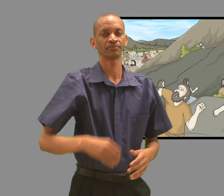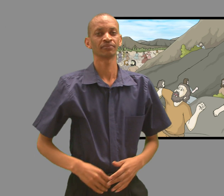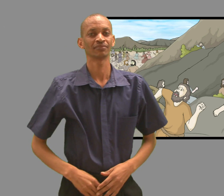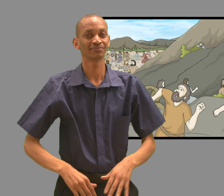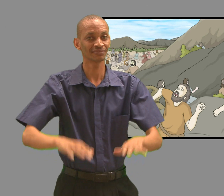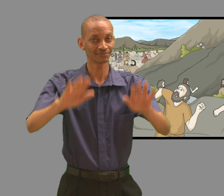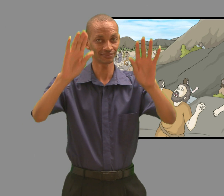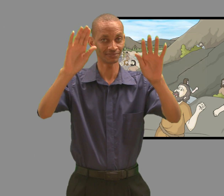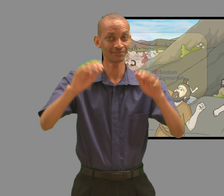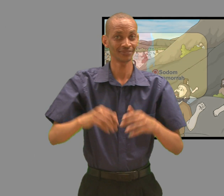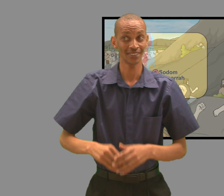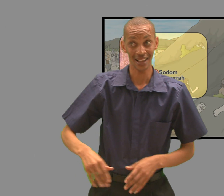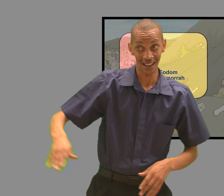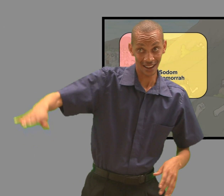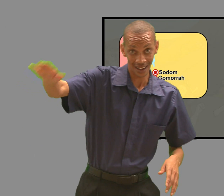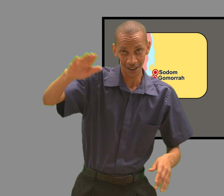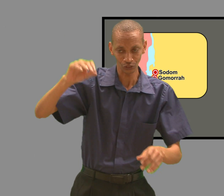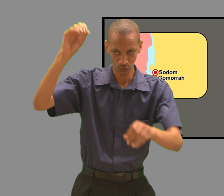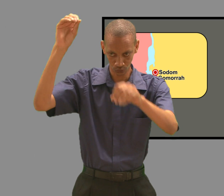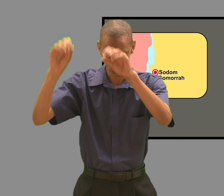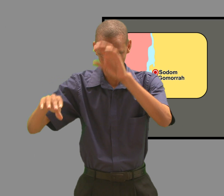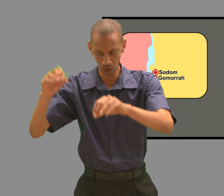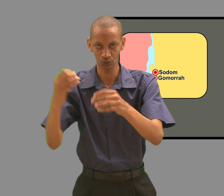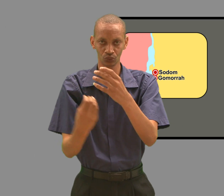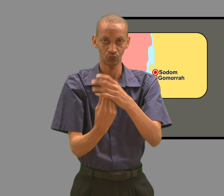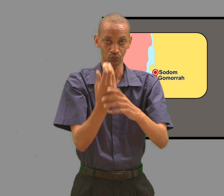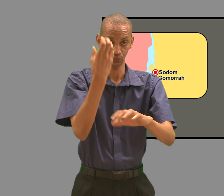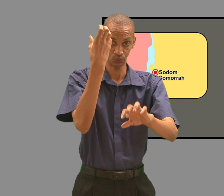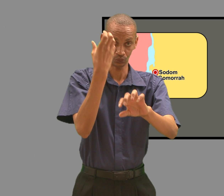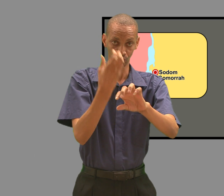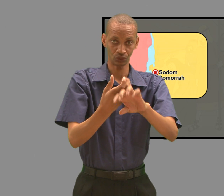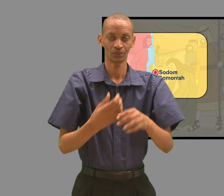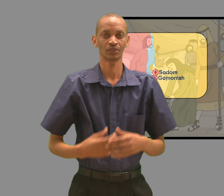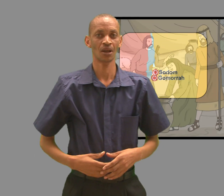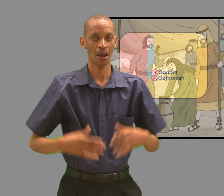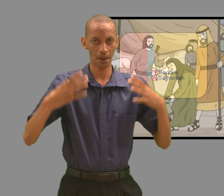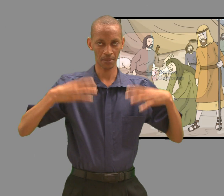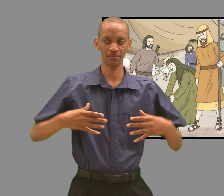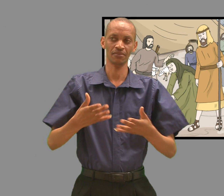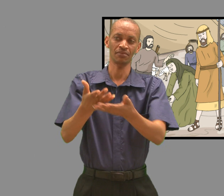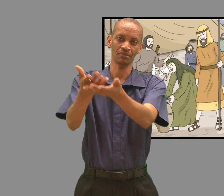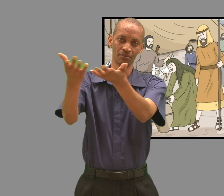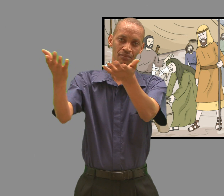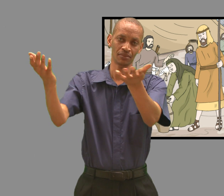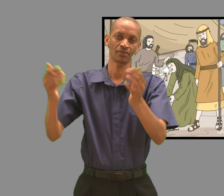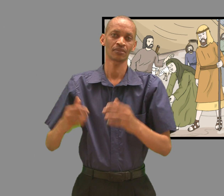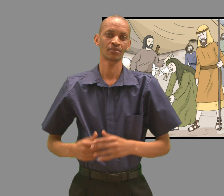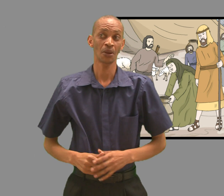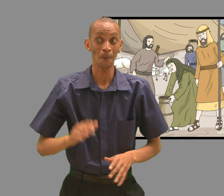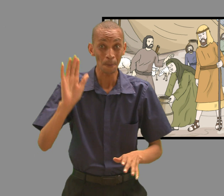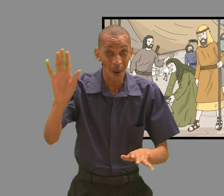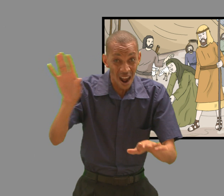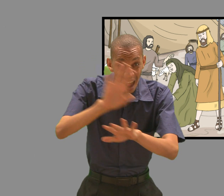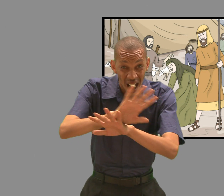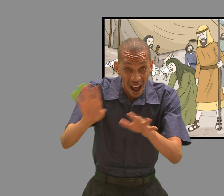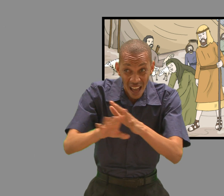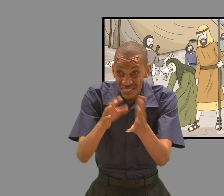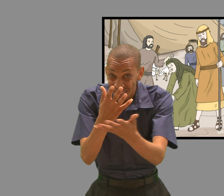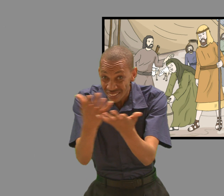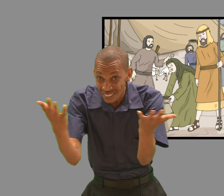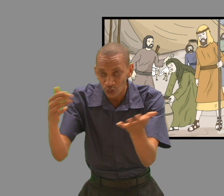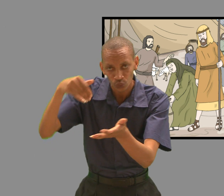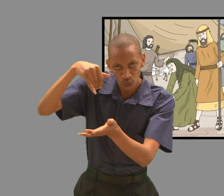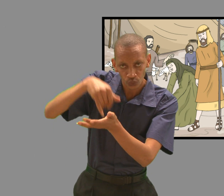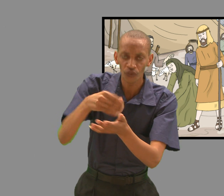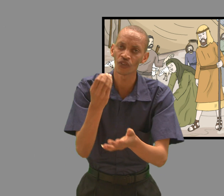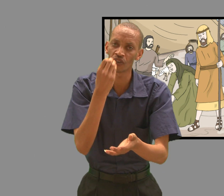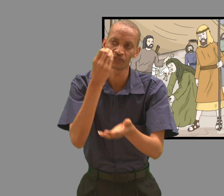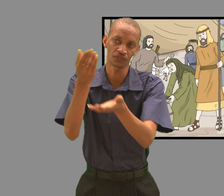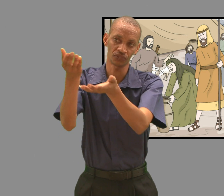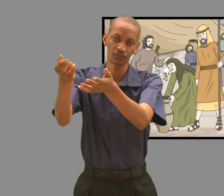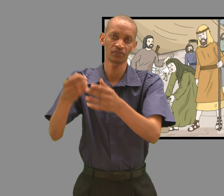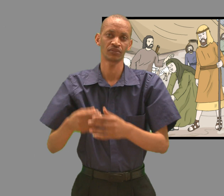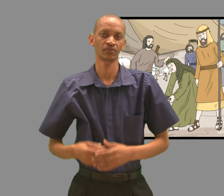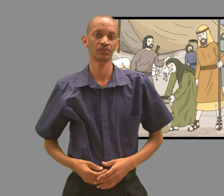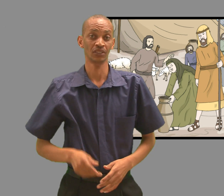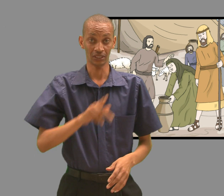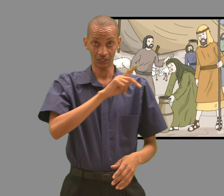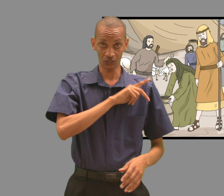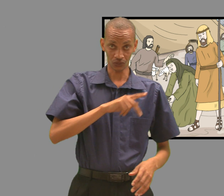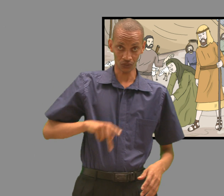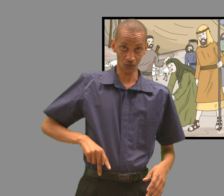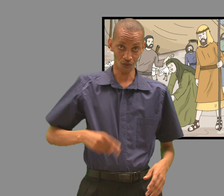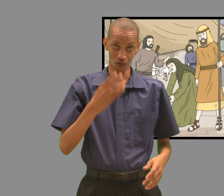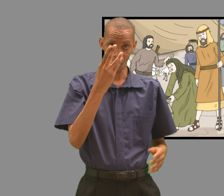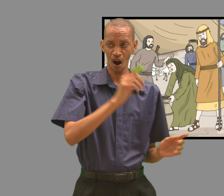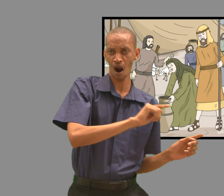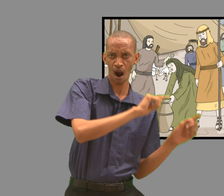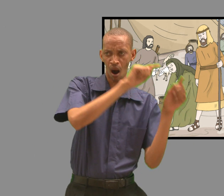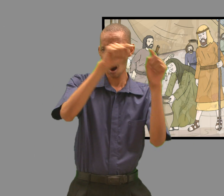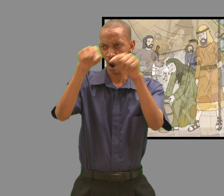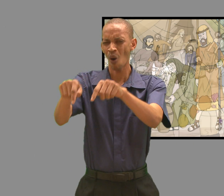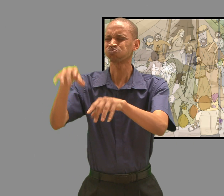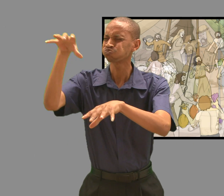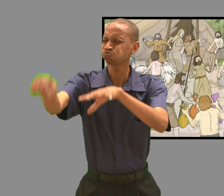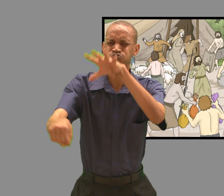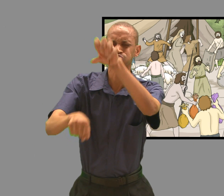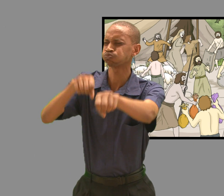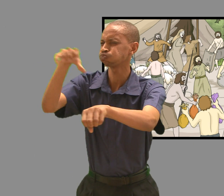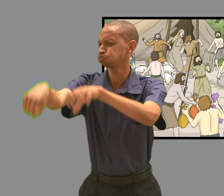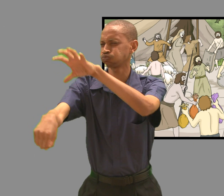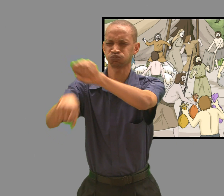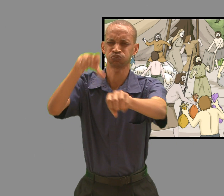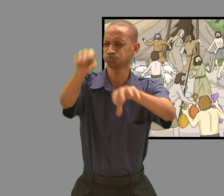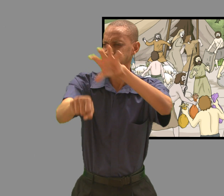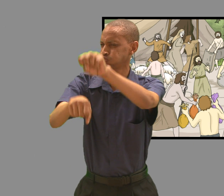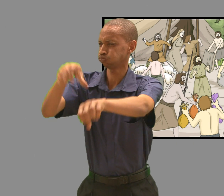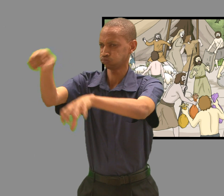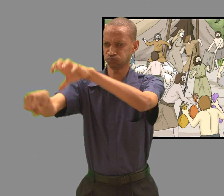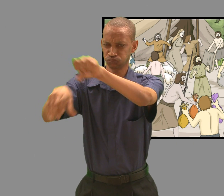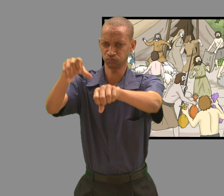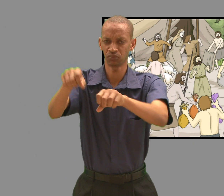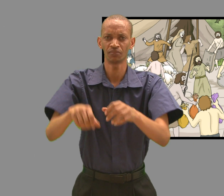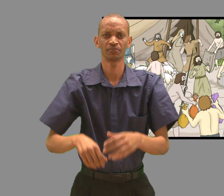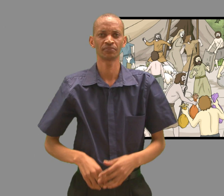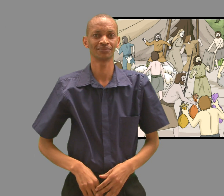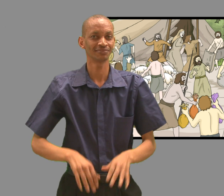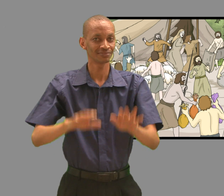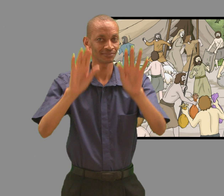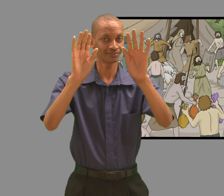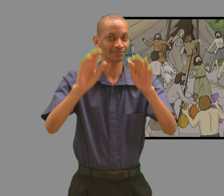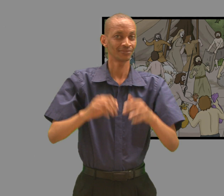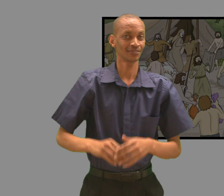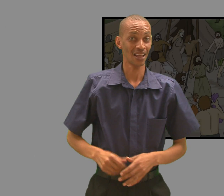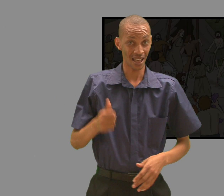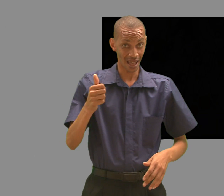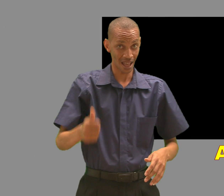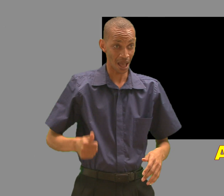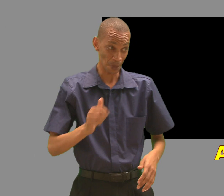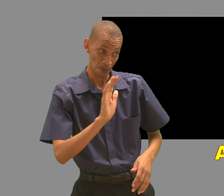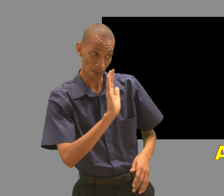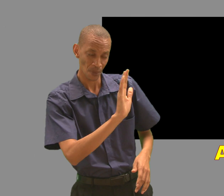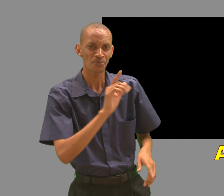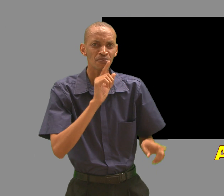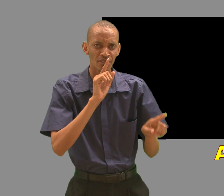The four kings seized all the goods of Sodom and Gomorrah and all their food, and they went on their way.